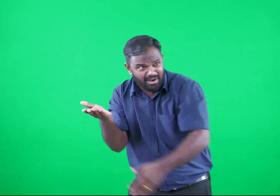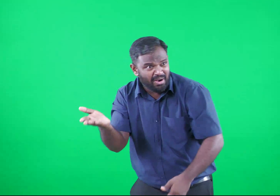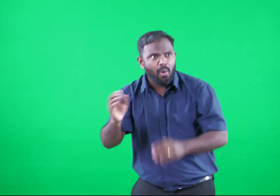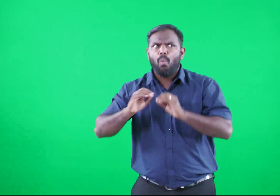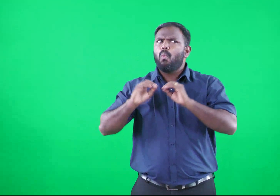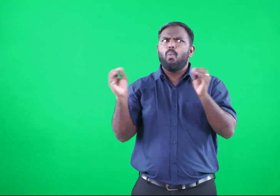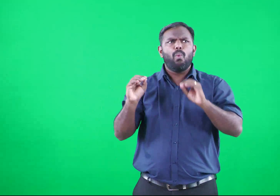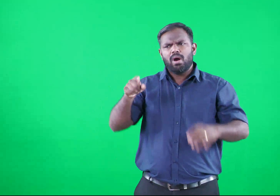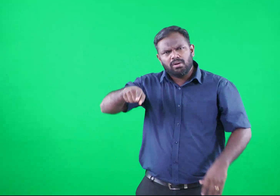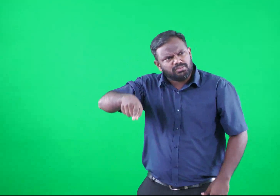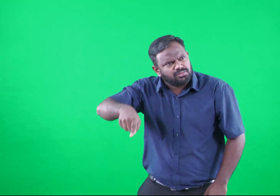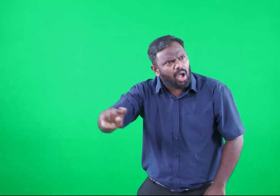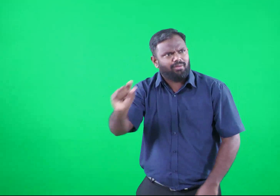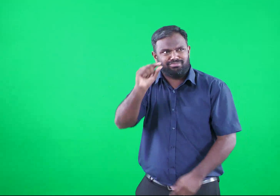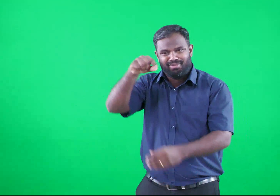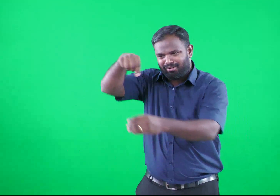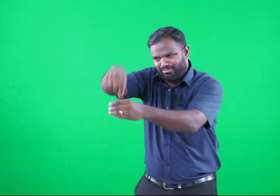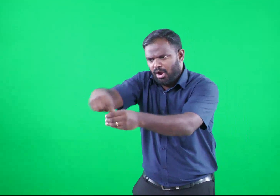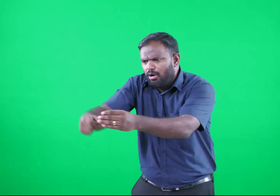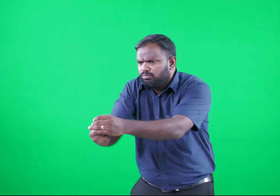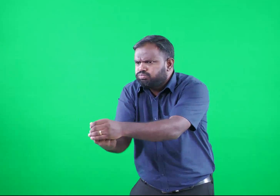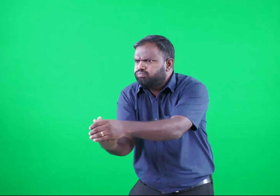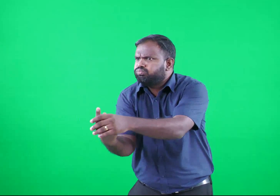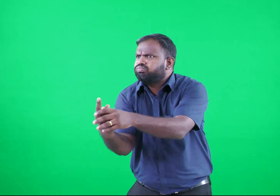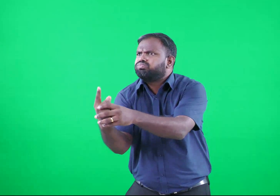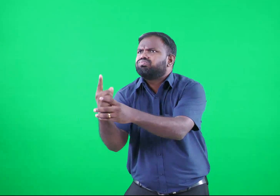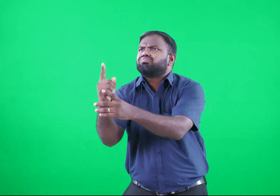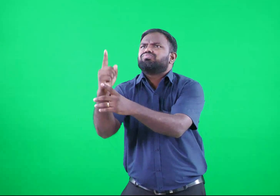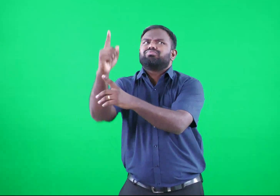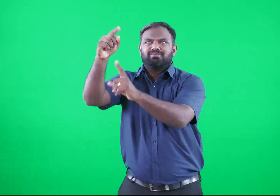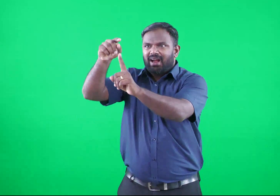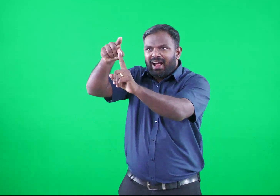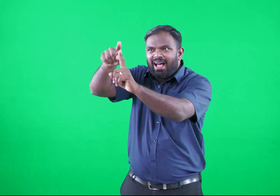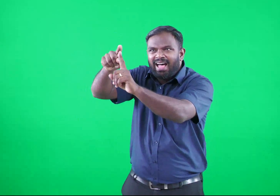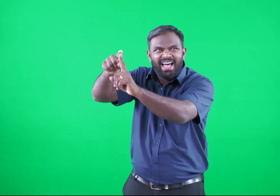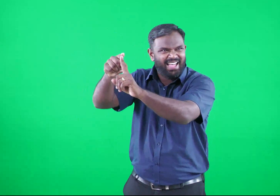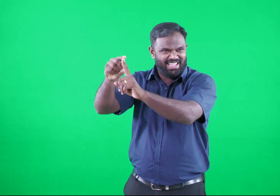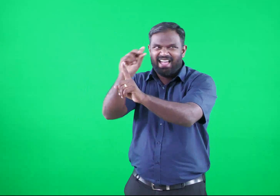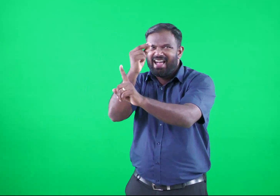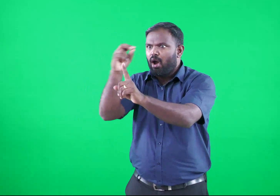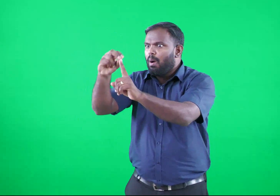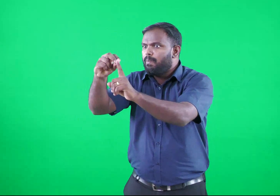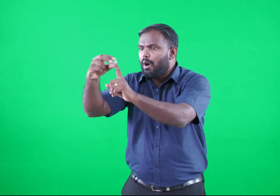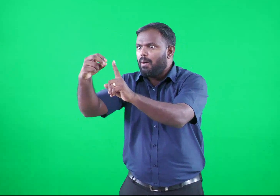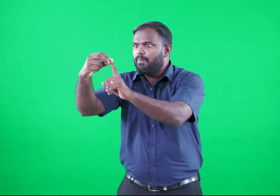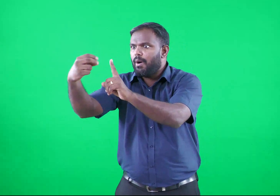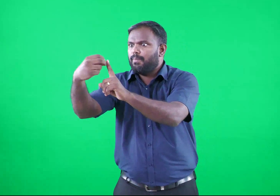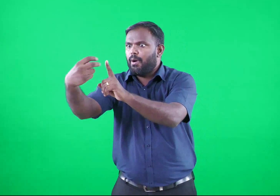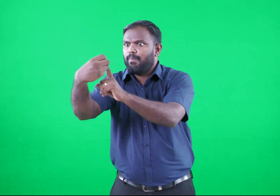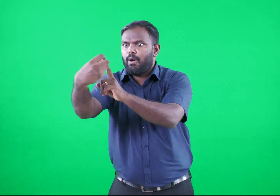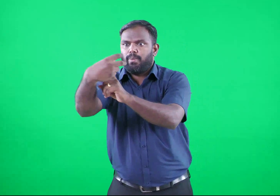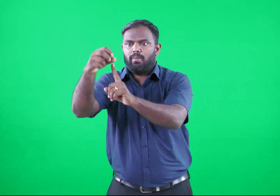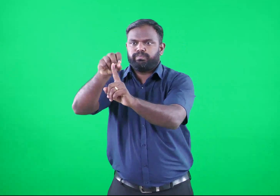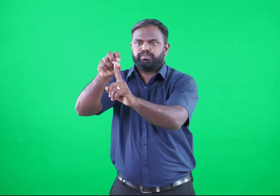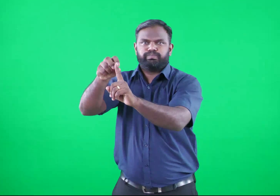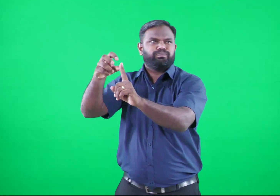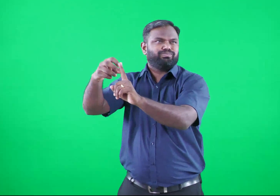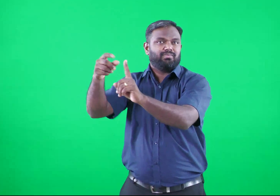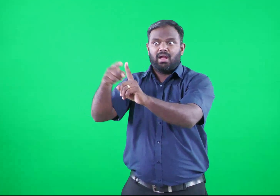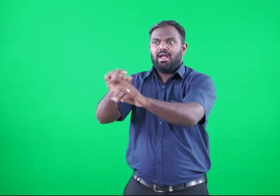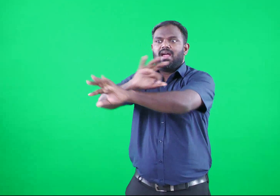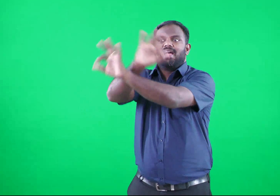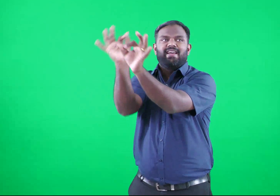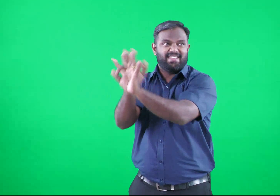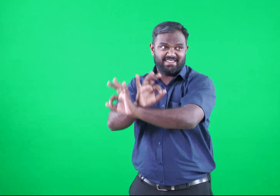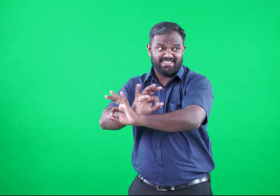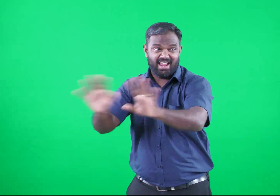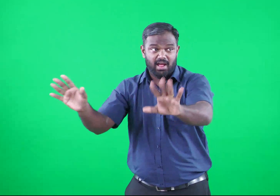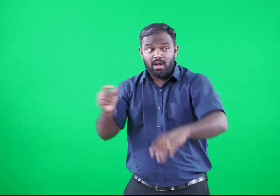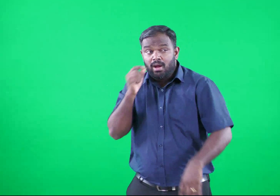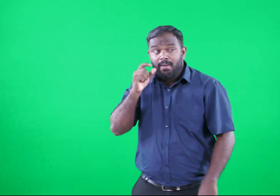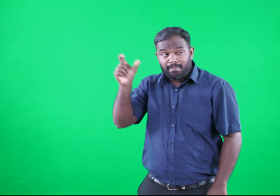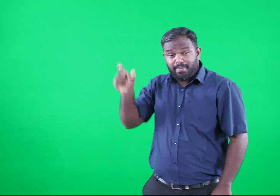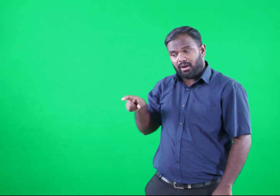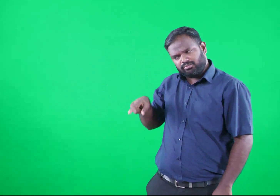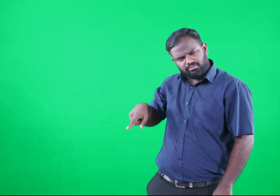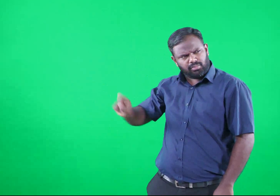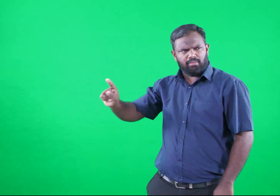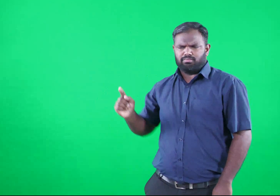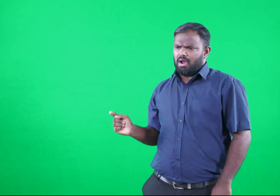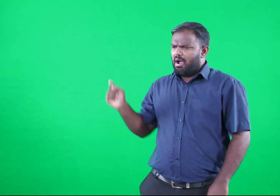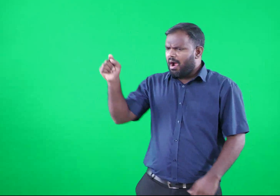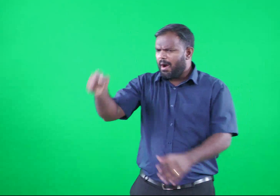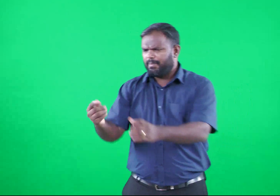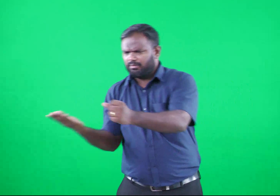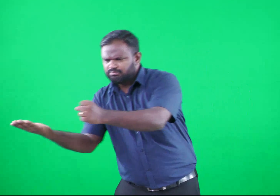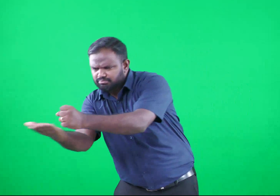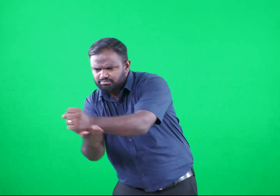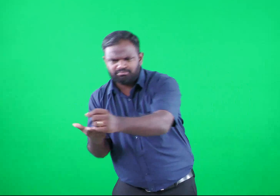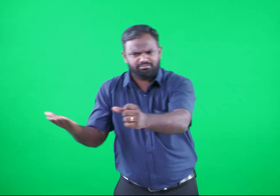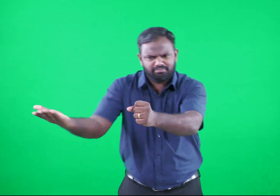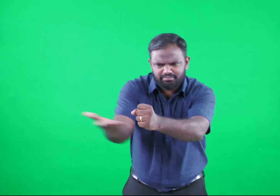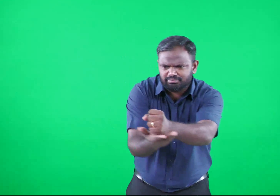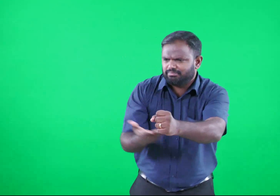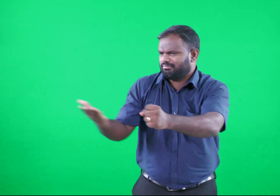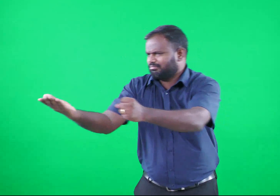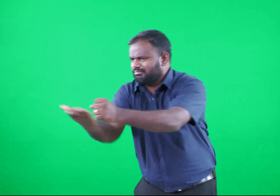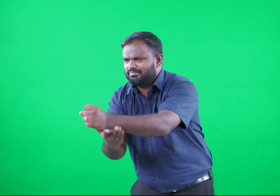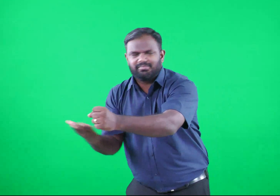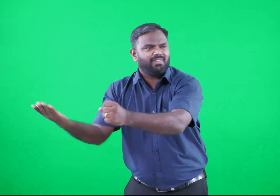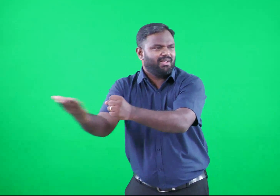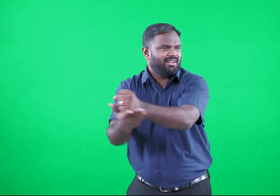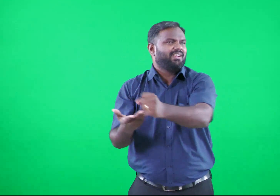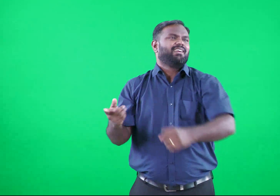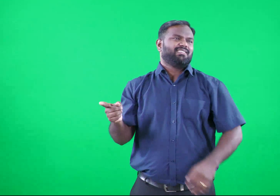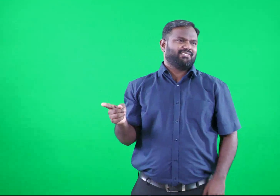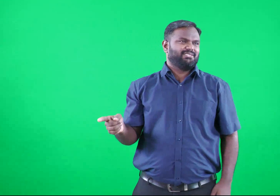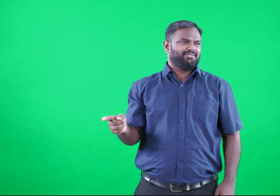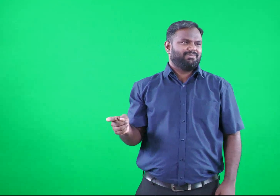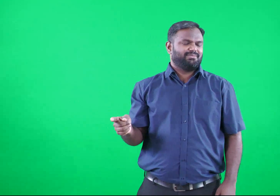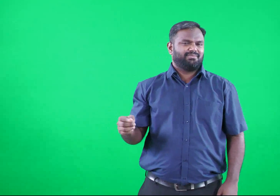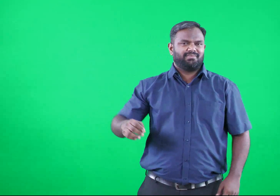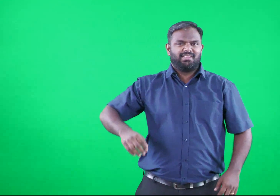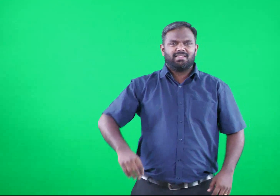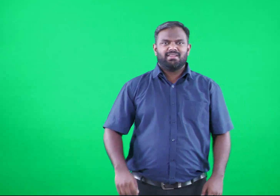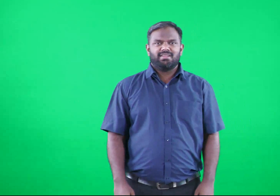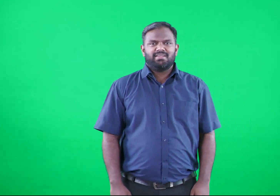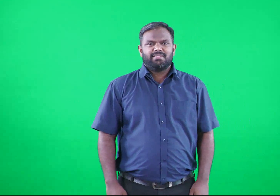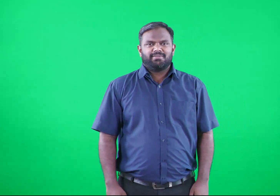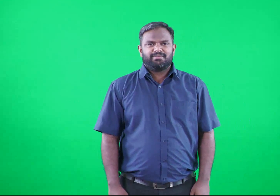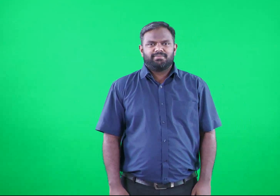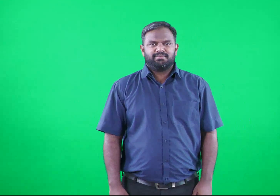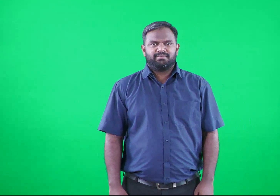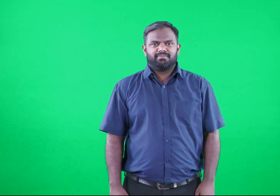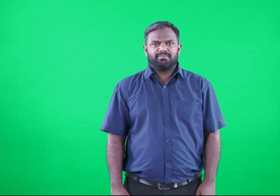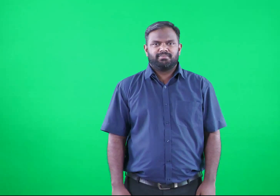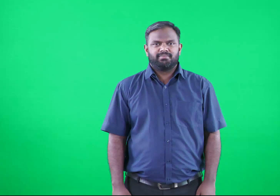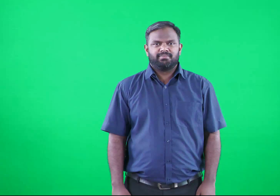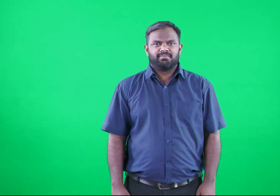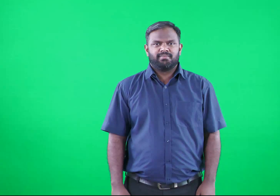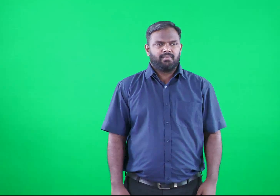And as soon as the grain is ripe, he swings the sickle, because the harvest has come."